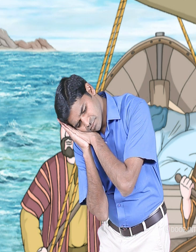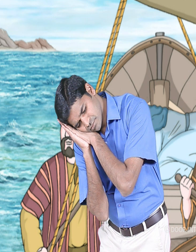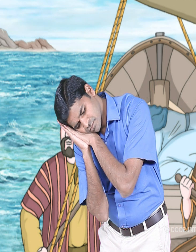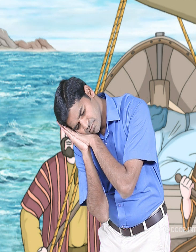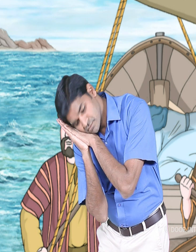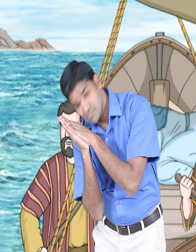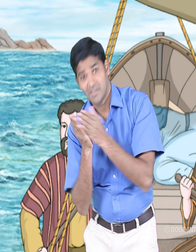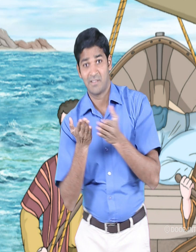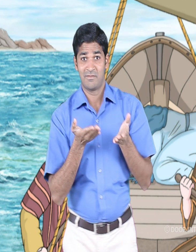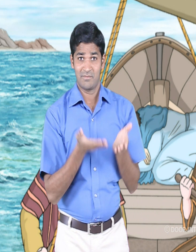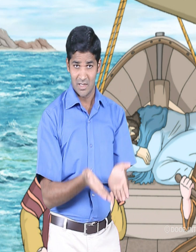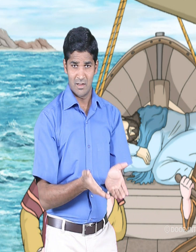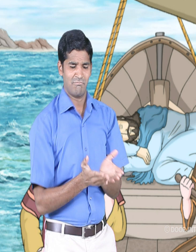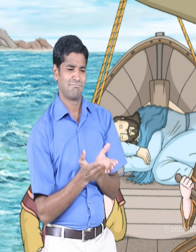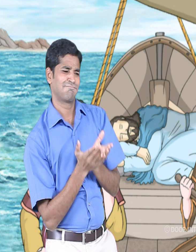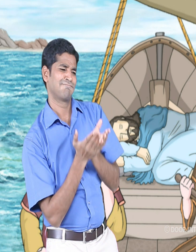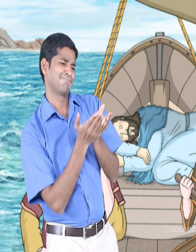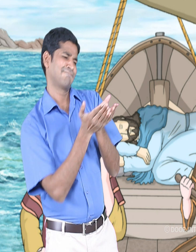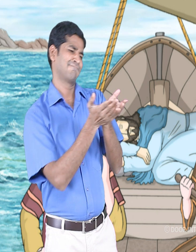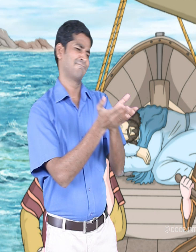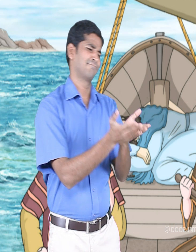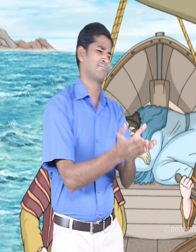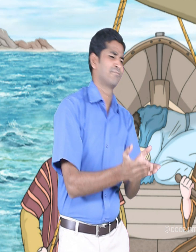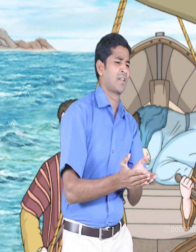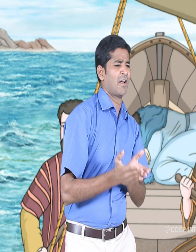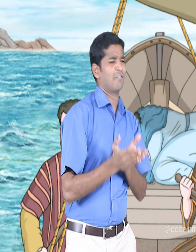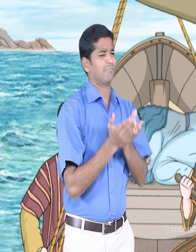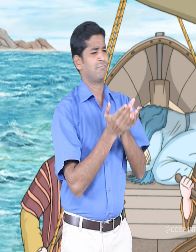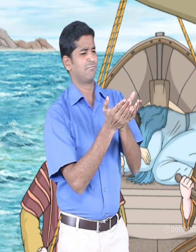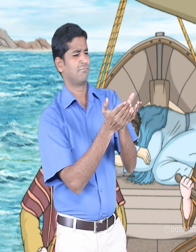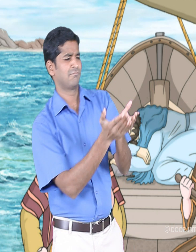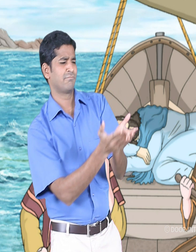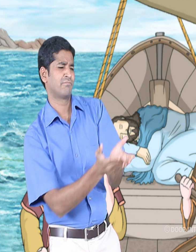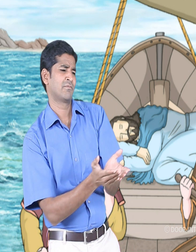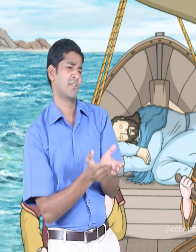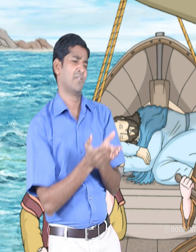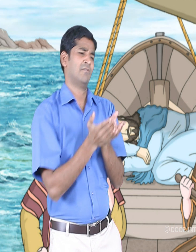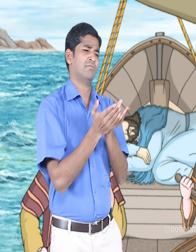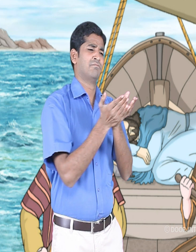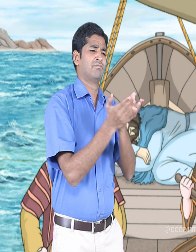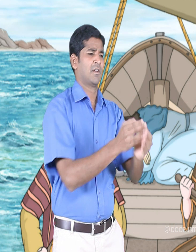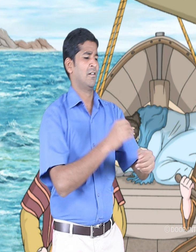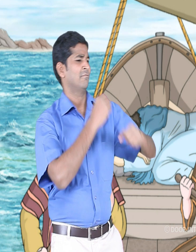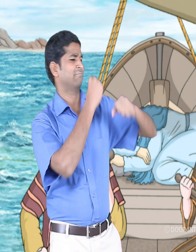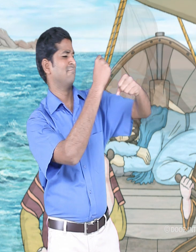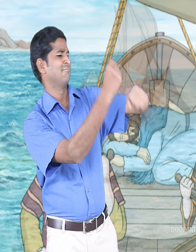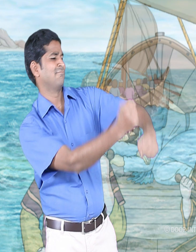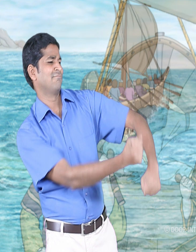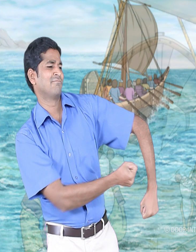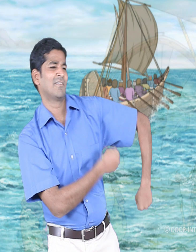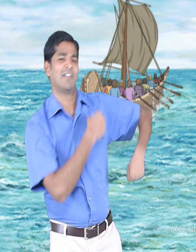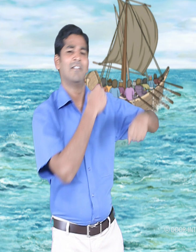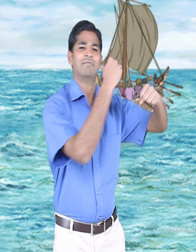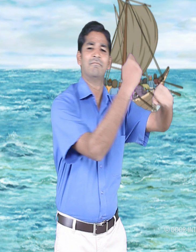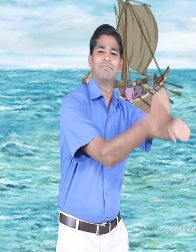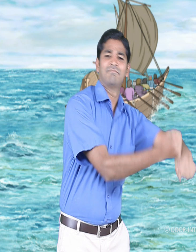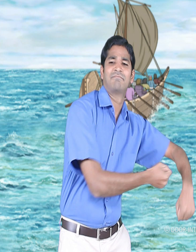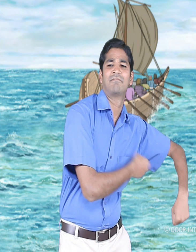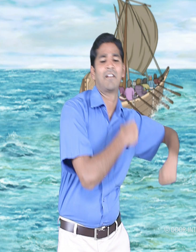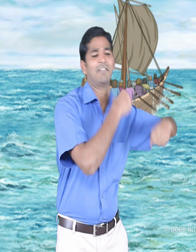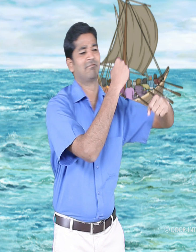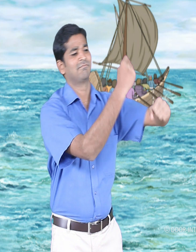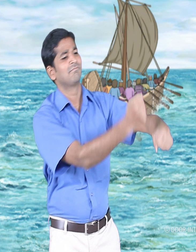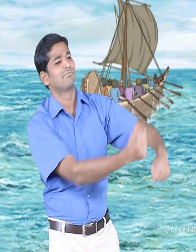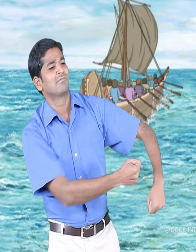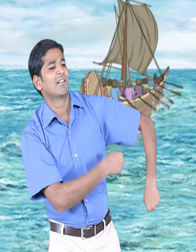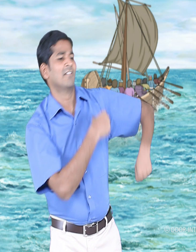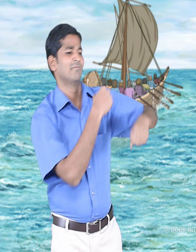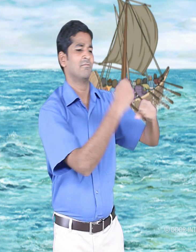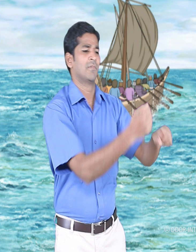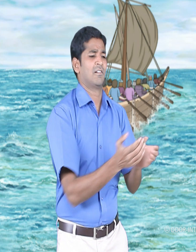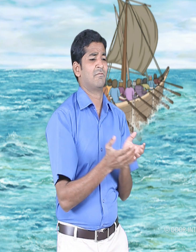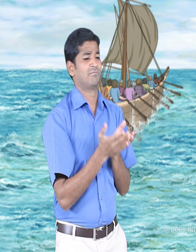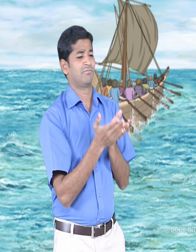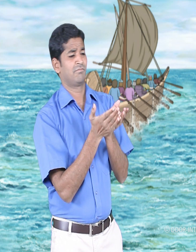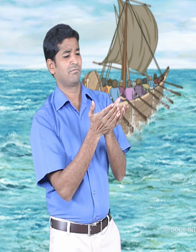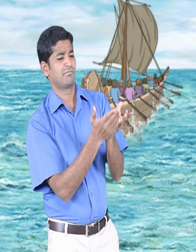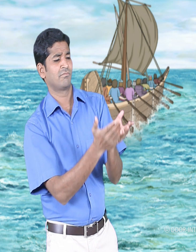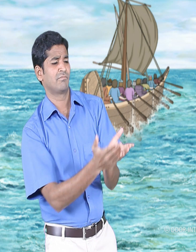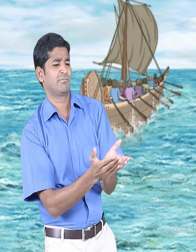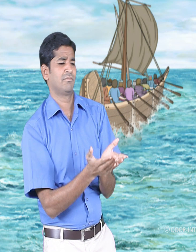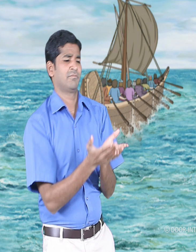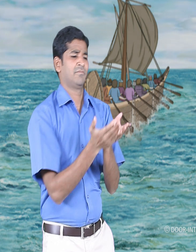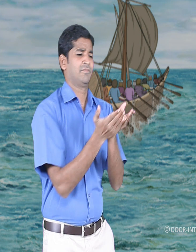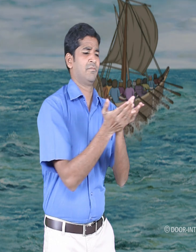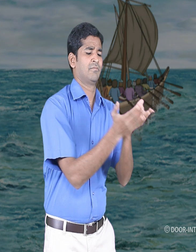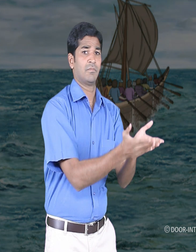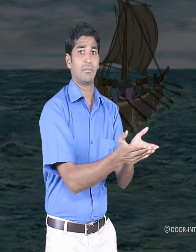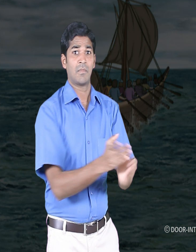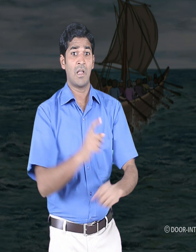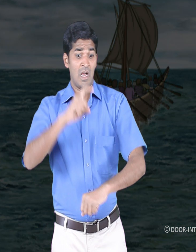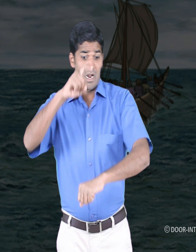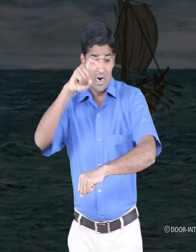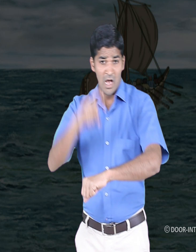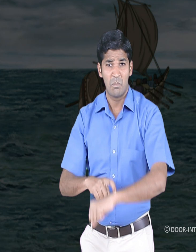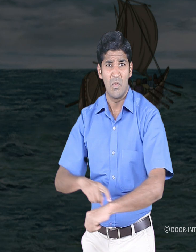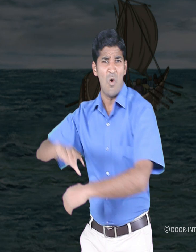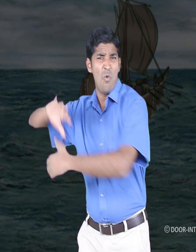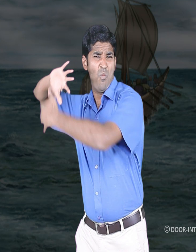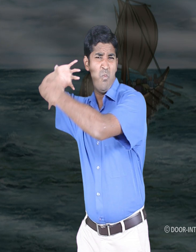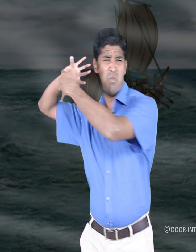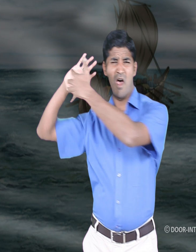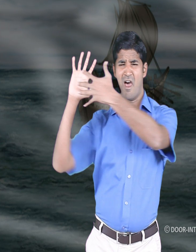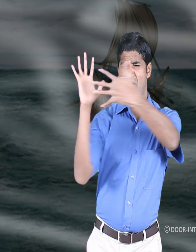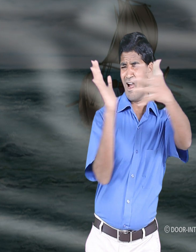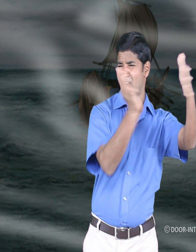And there were other boats with Him.